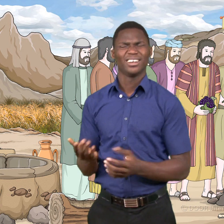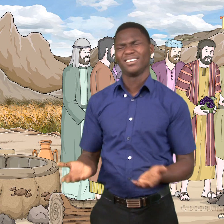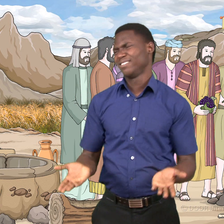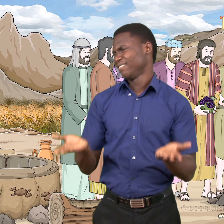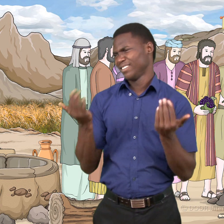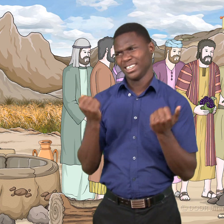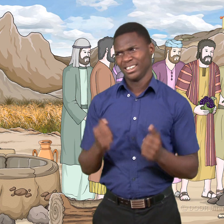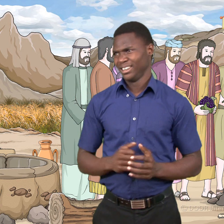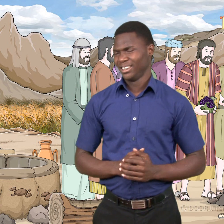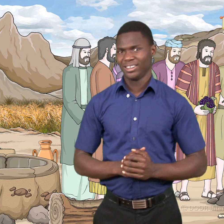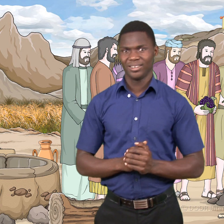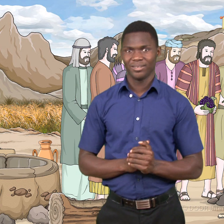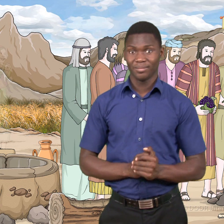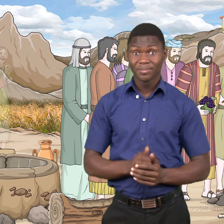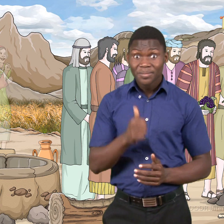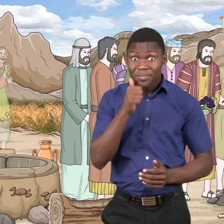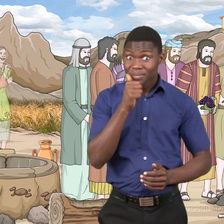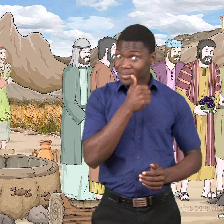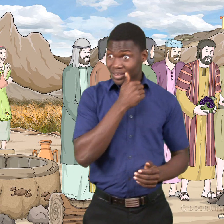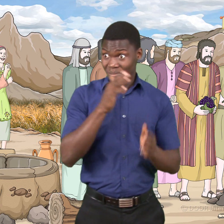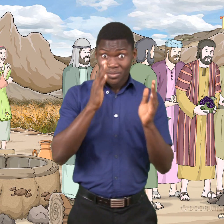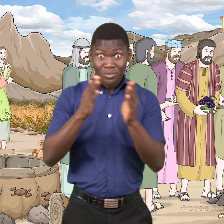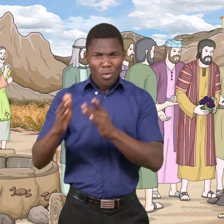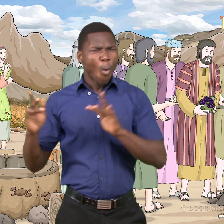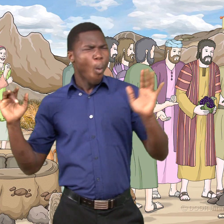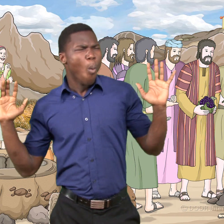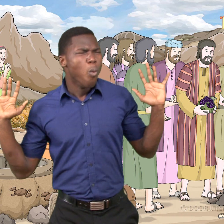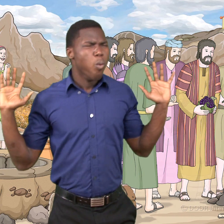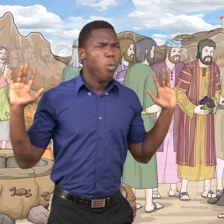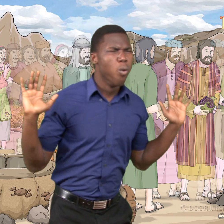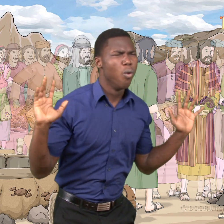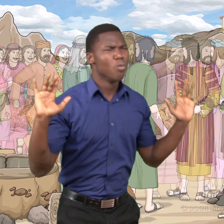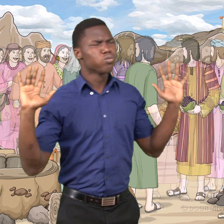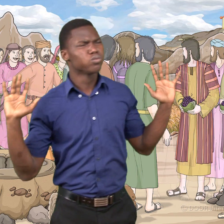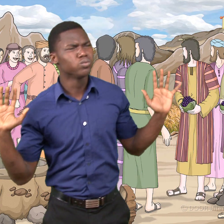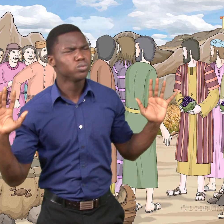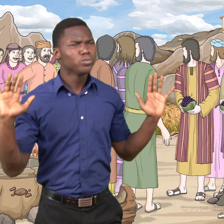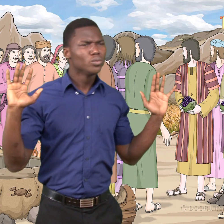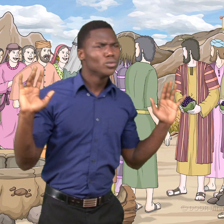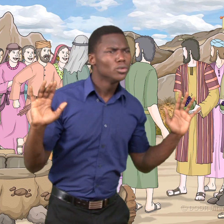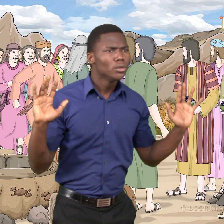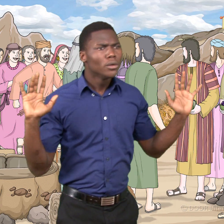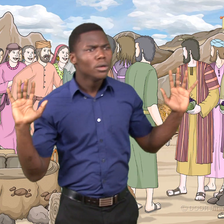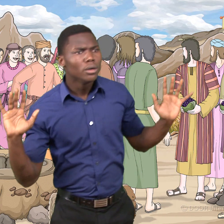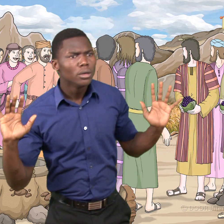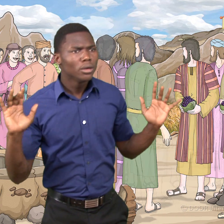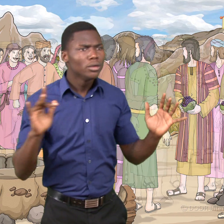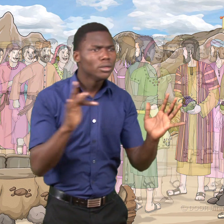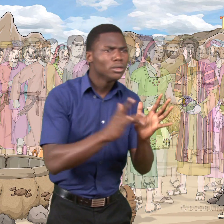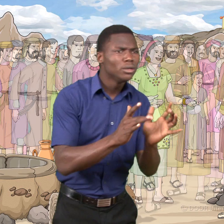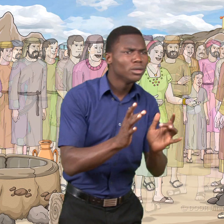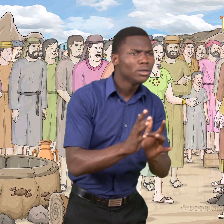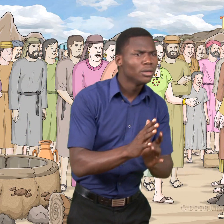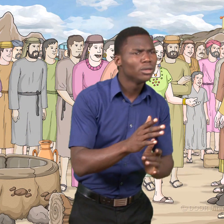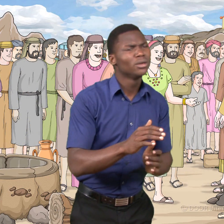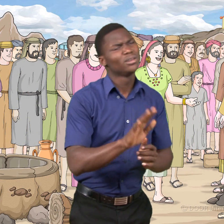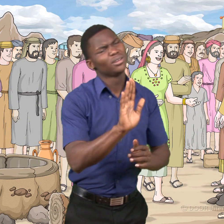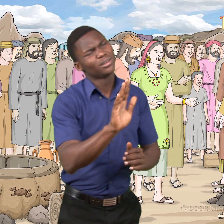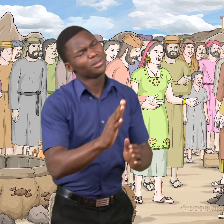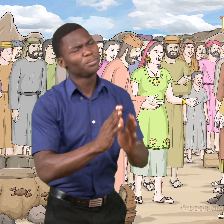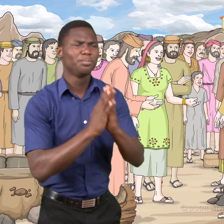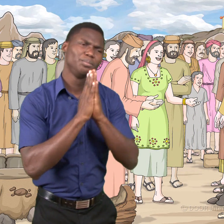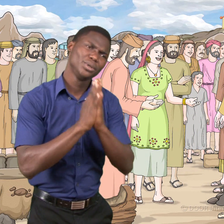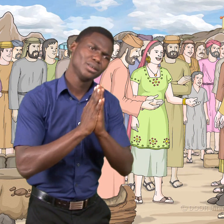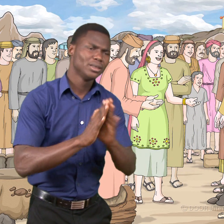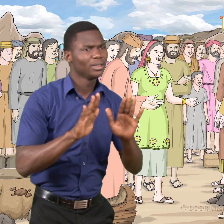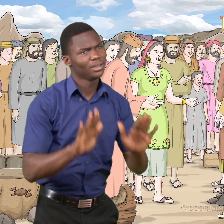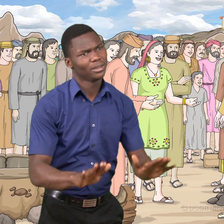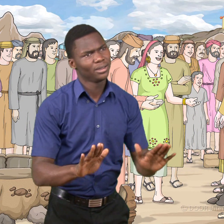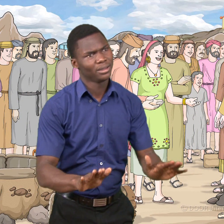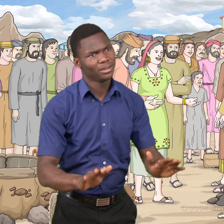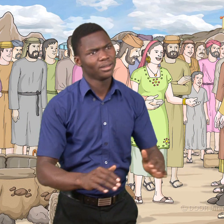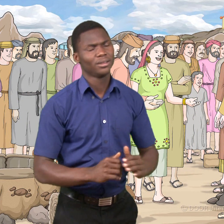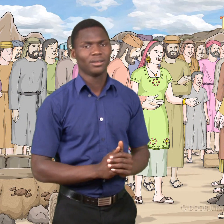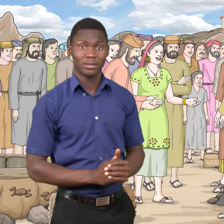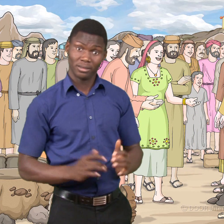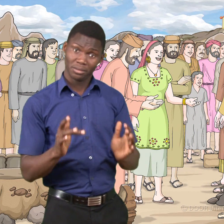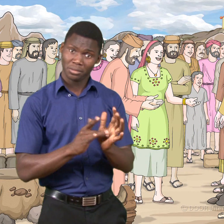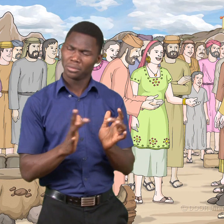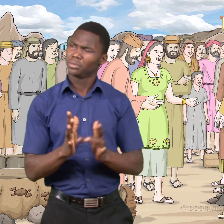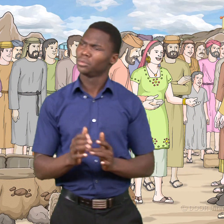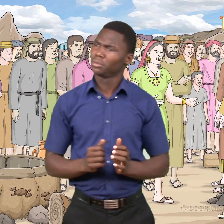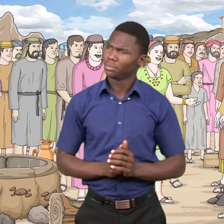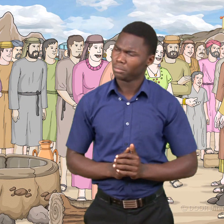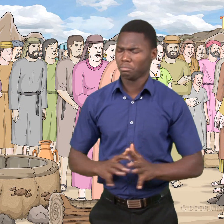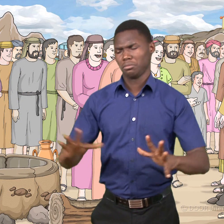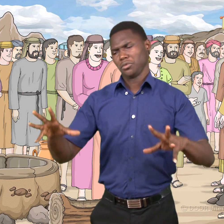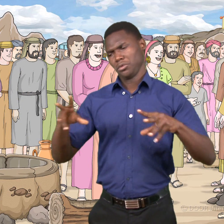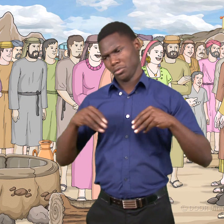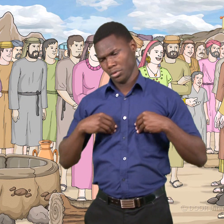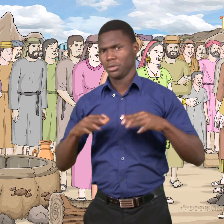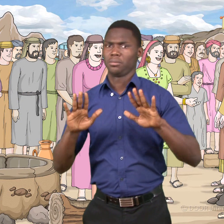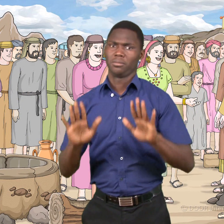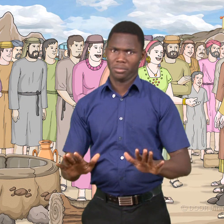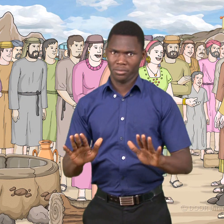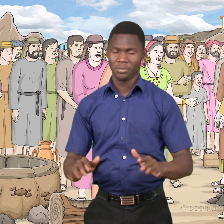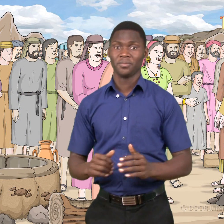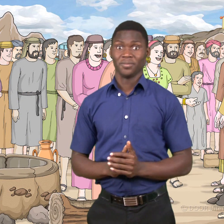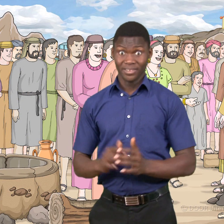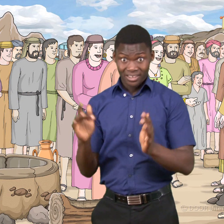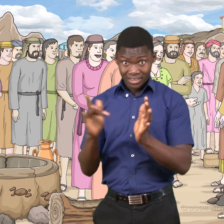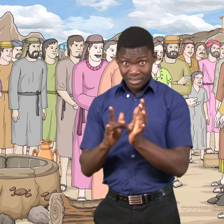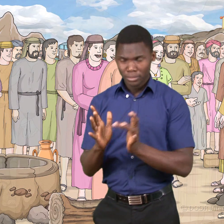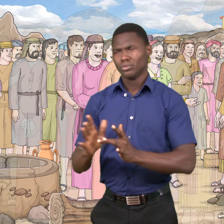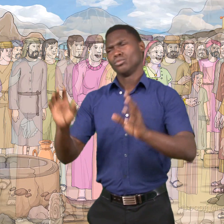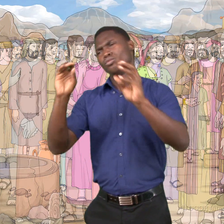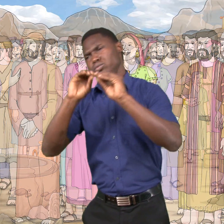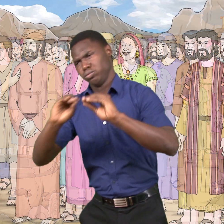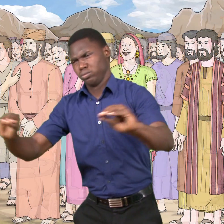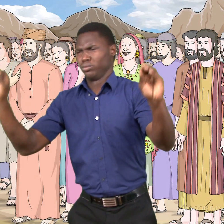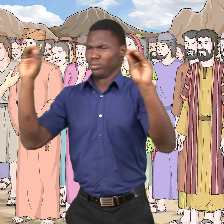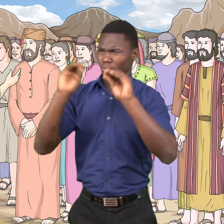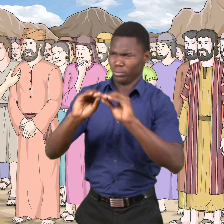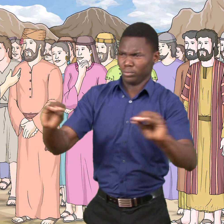So when the Samaritans came to Him, they asked Him to stay with them, and He stayed two days.